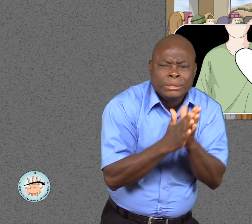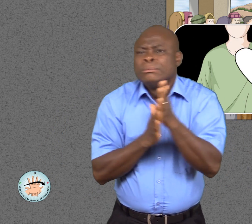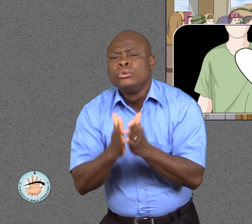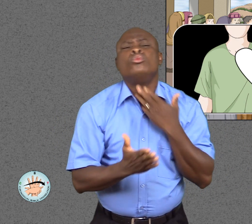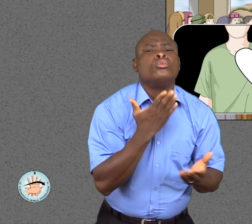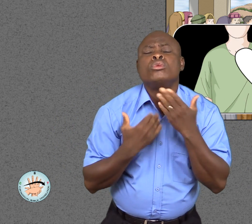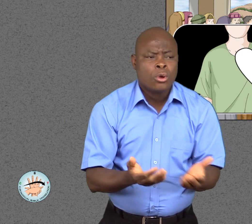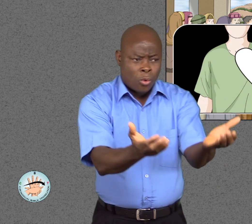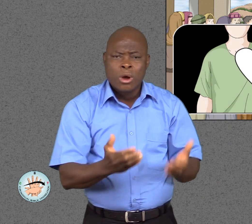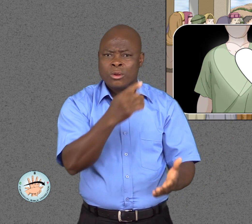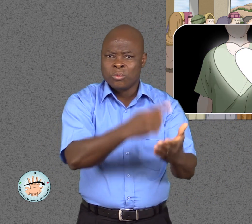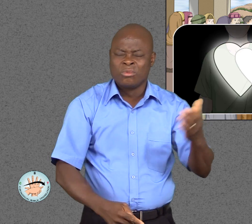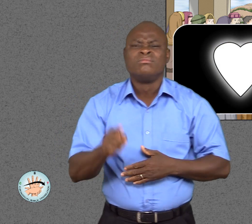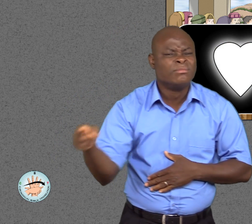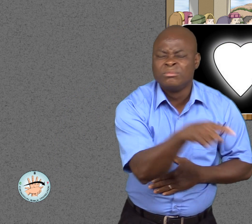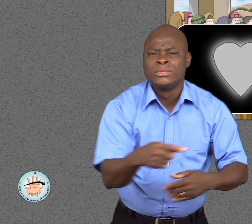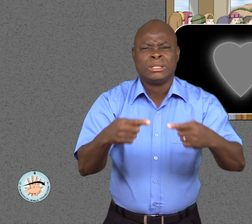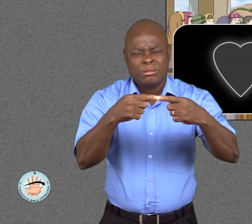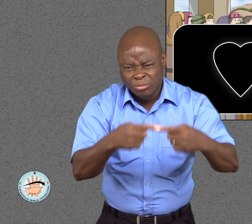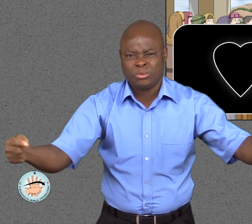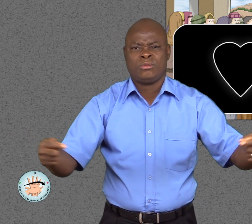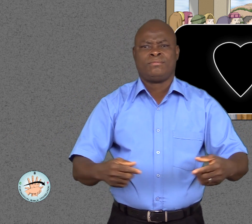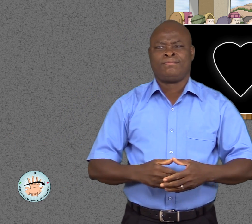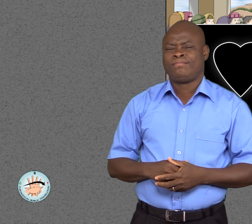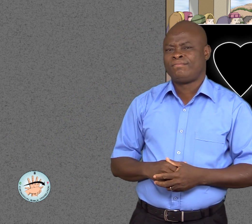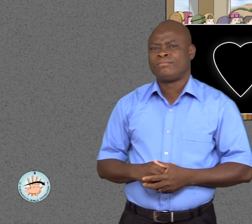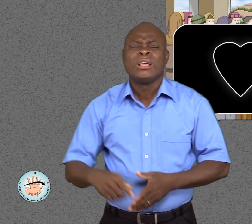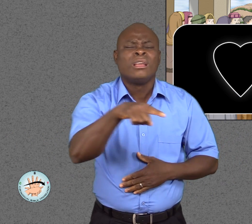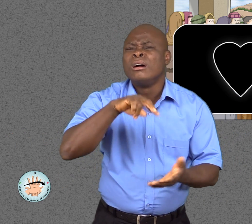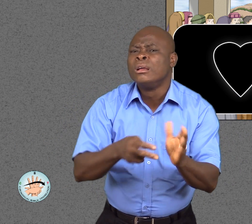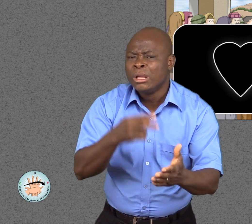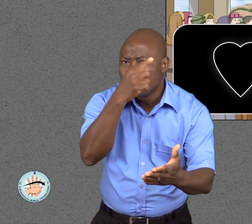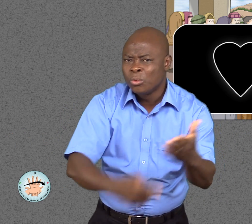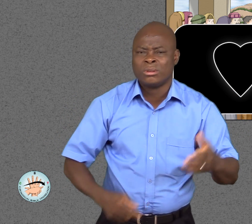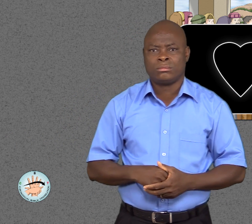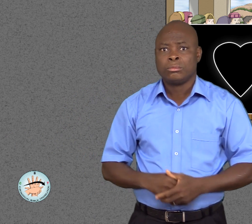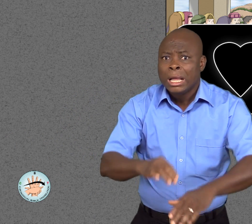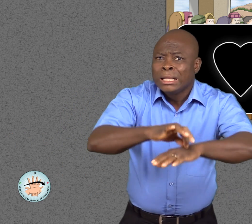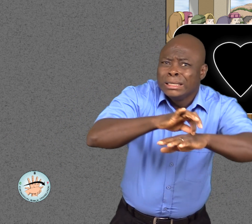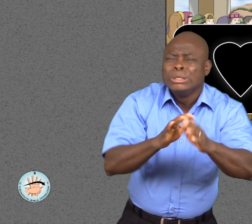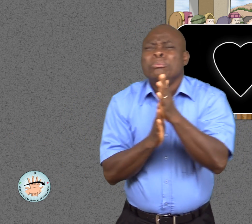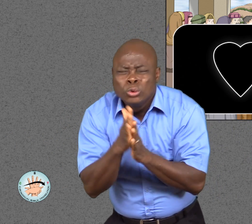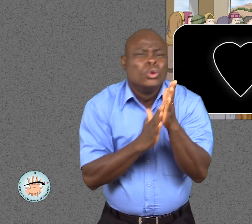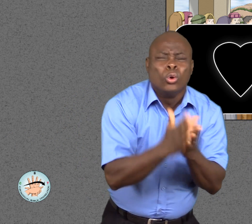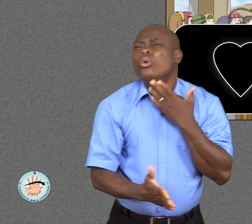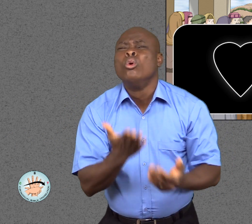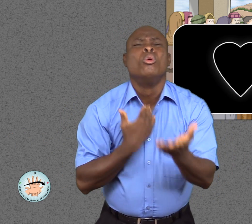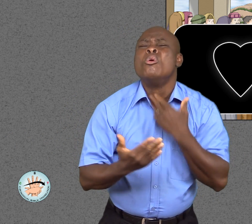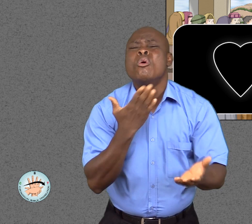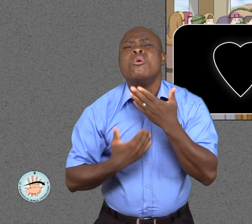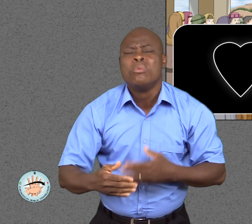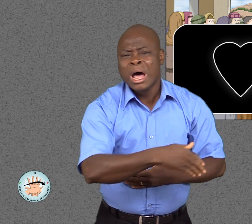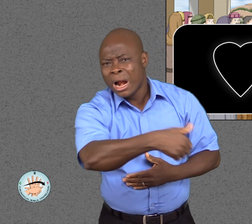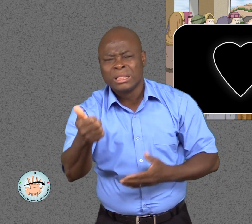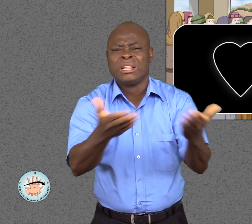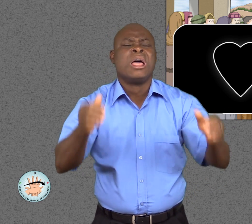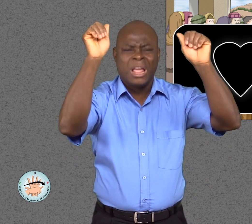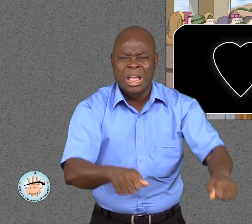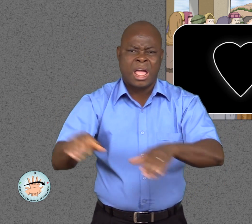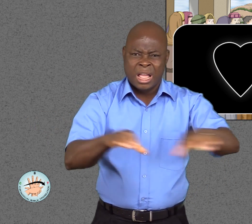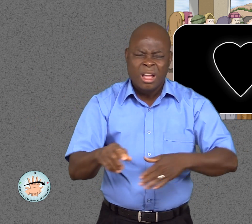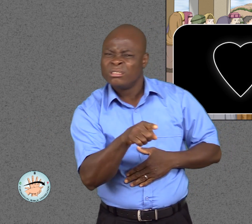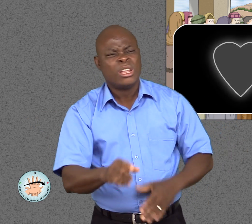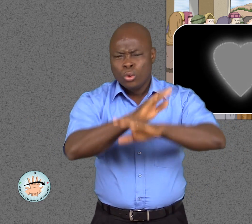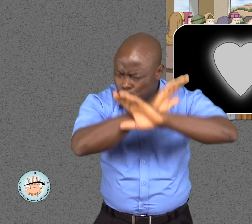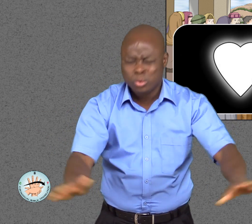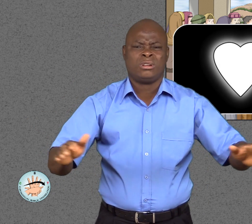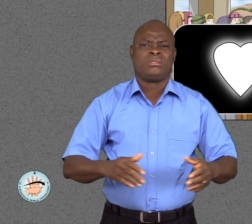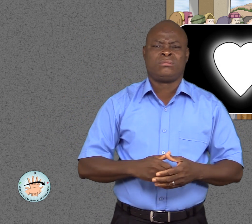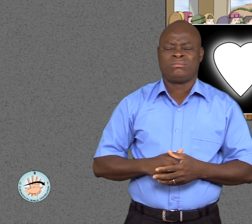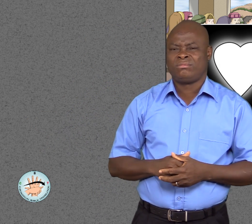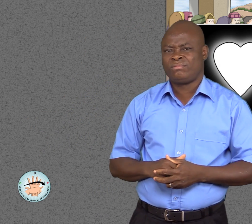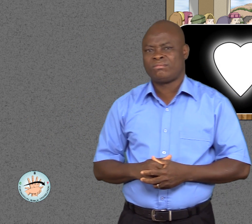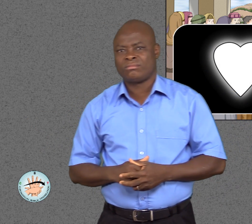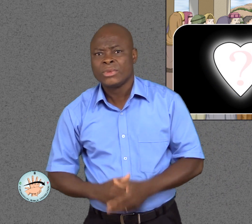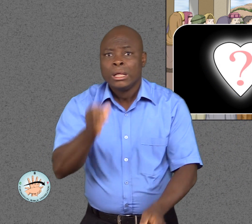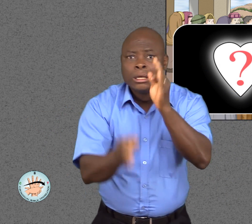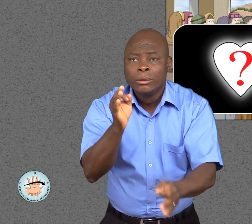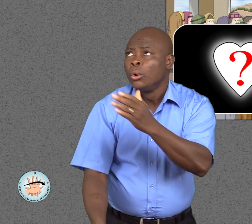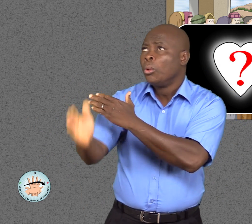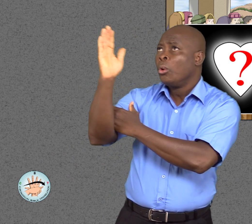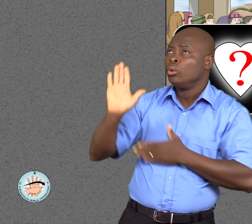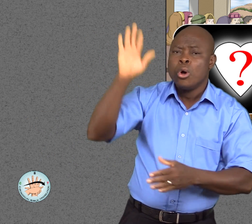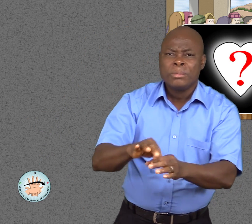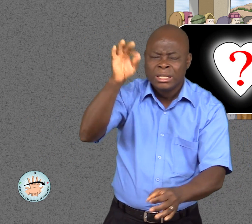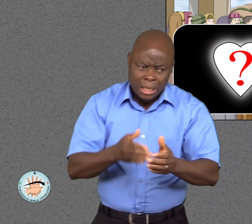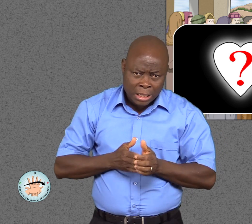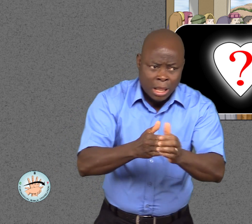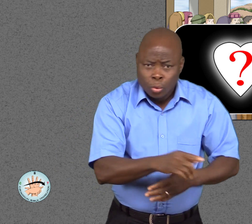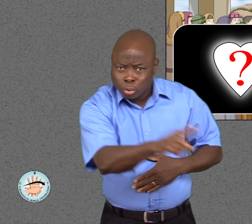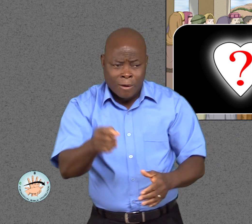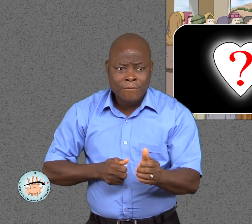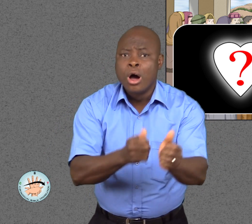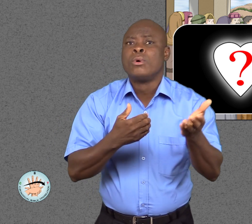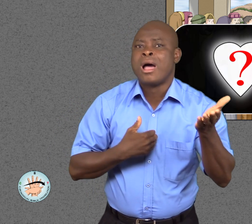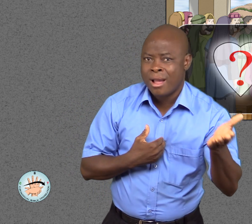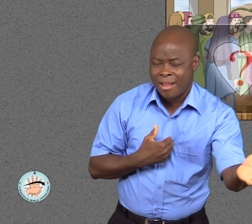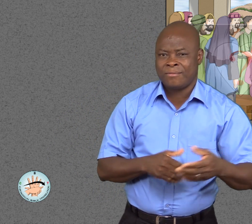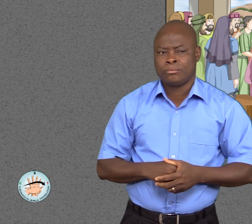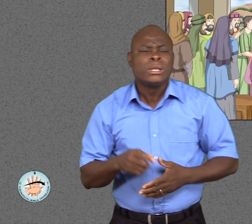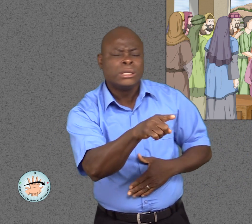They are opposed to each other, so that you do not do what you want.